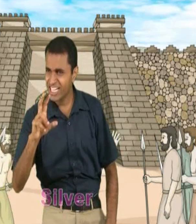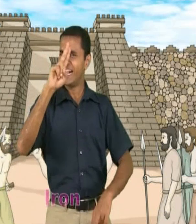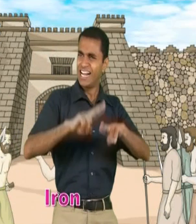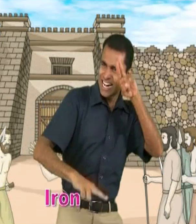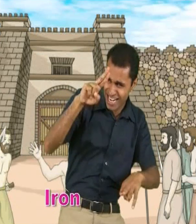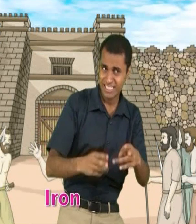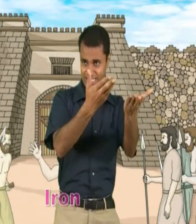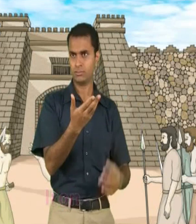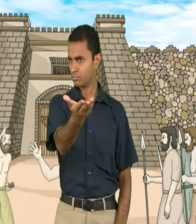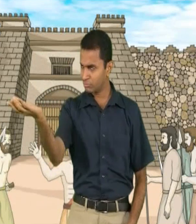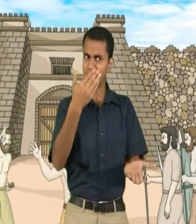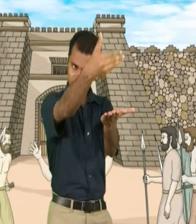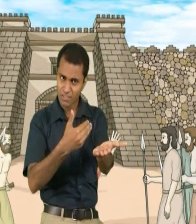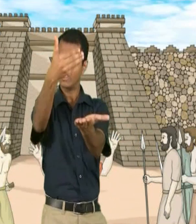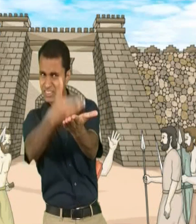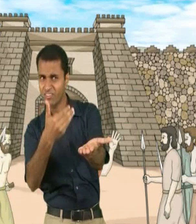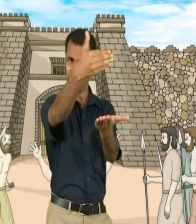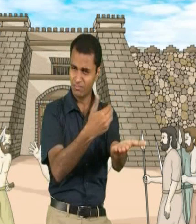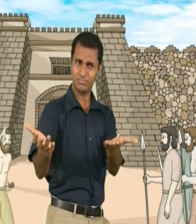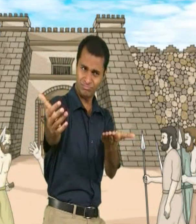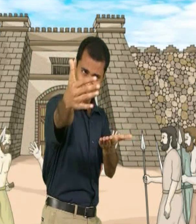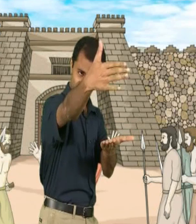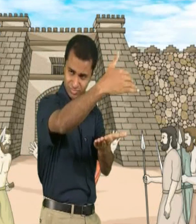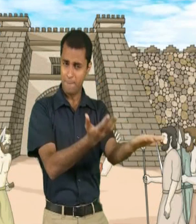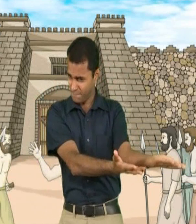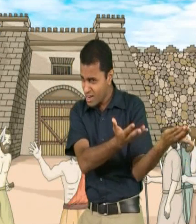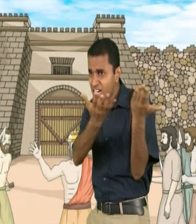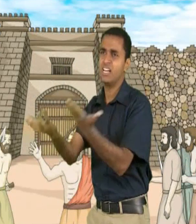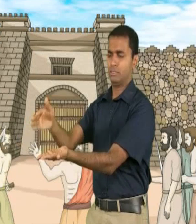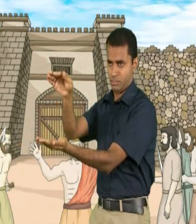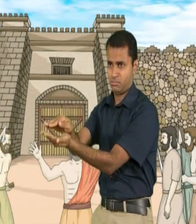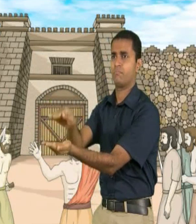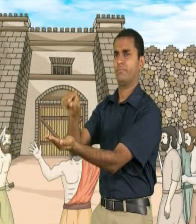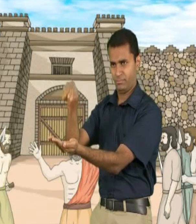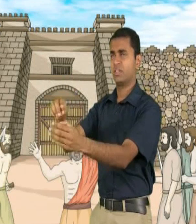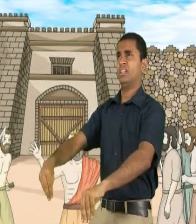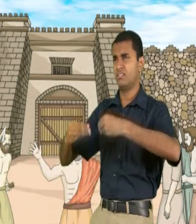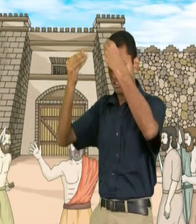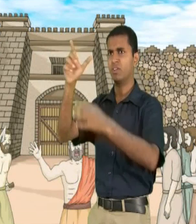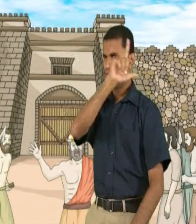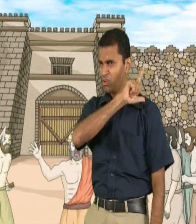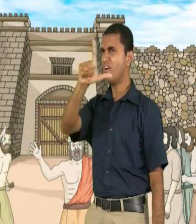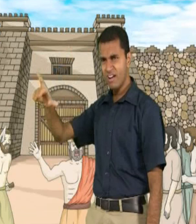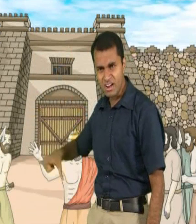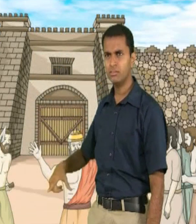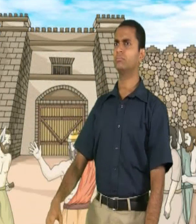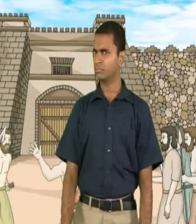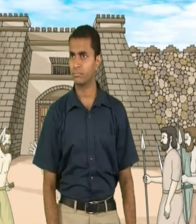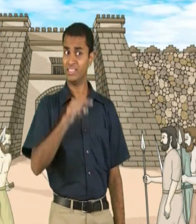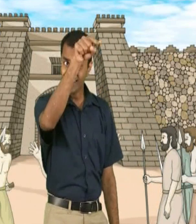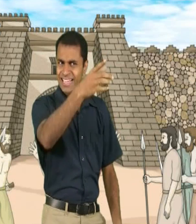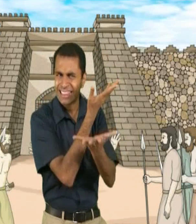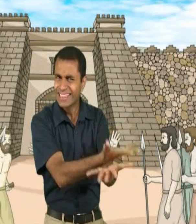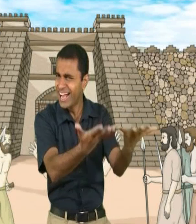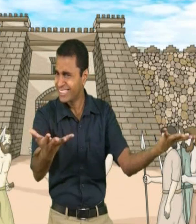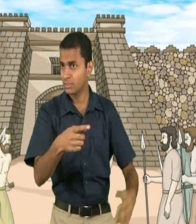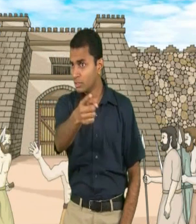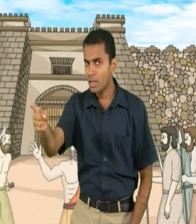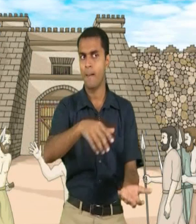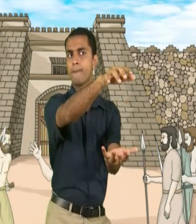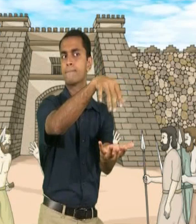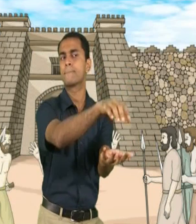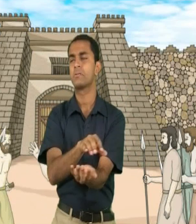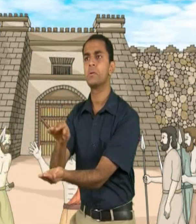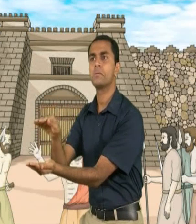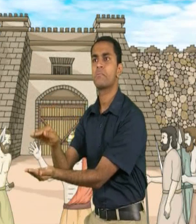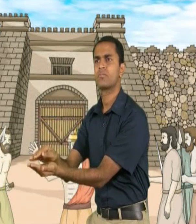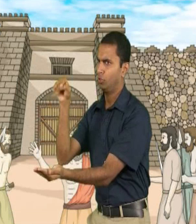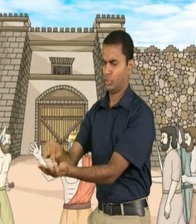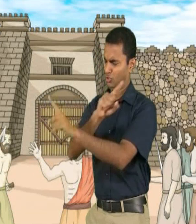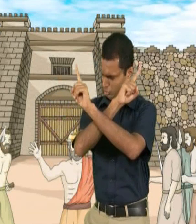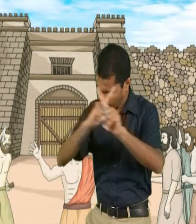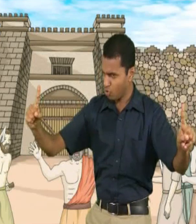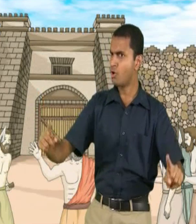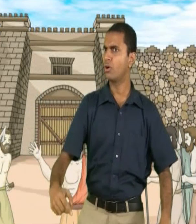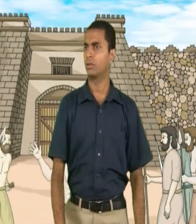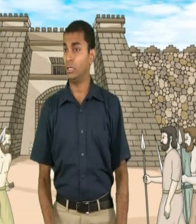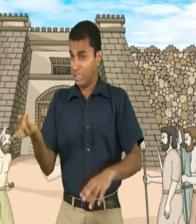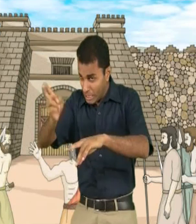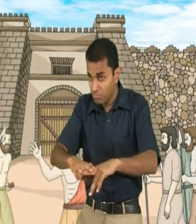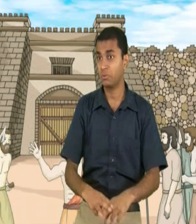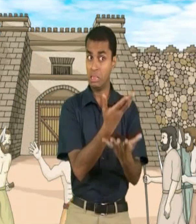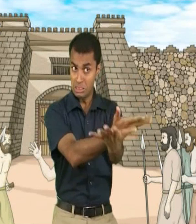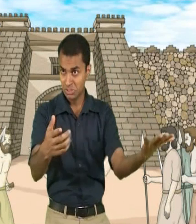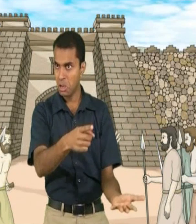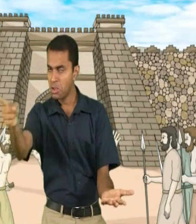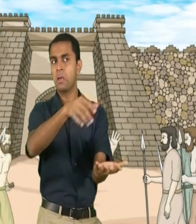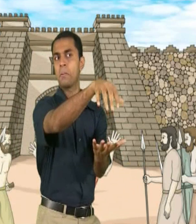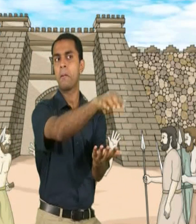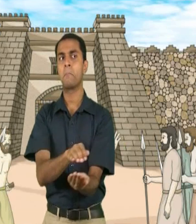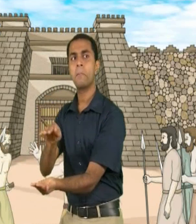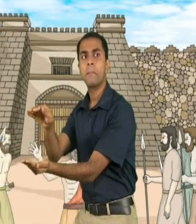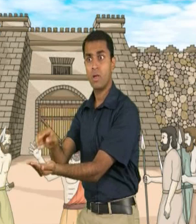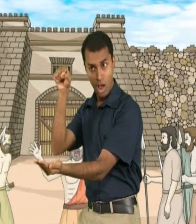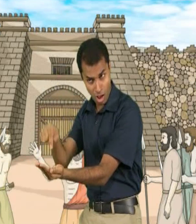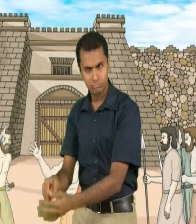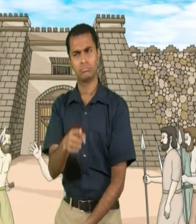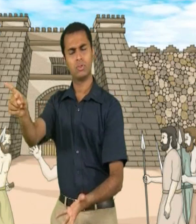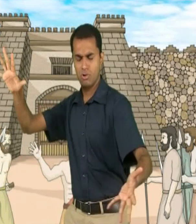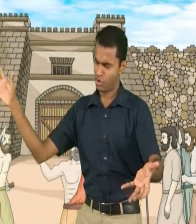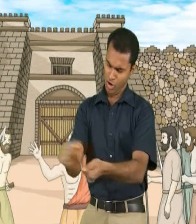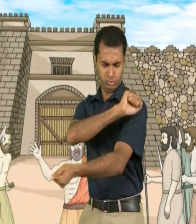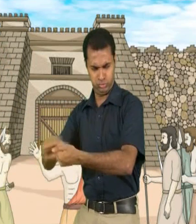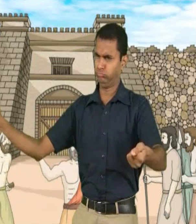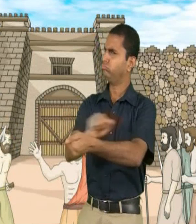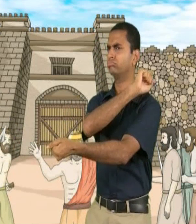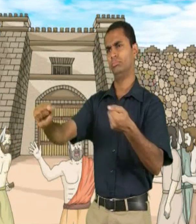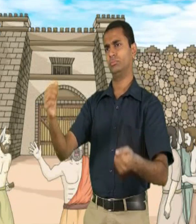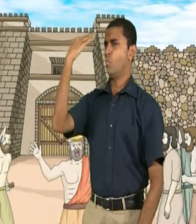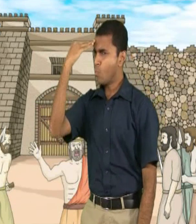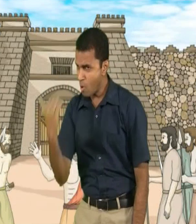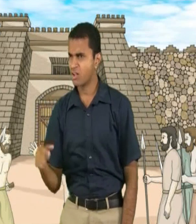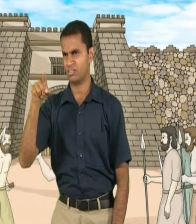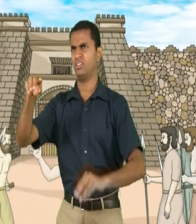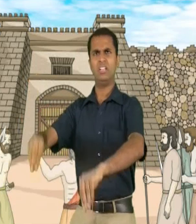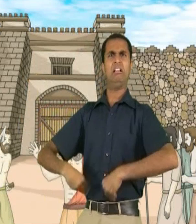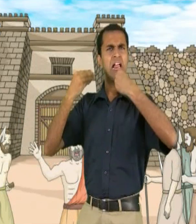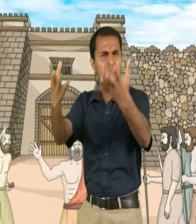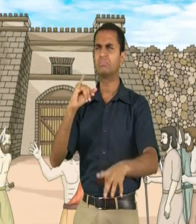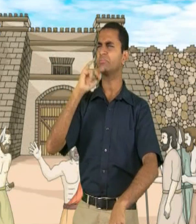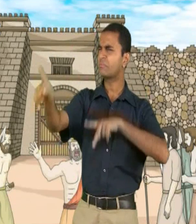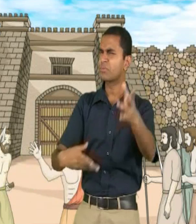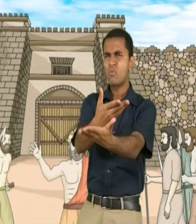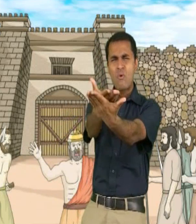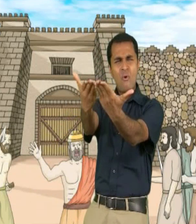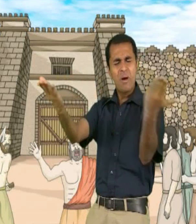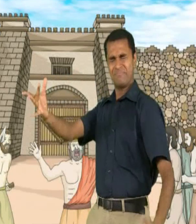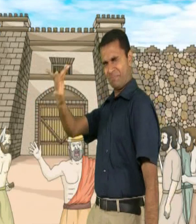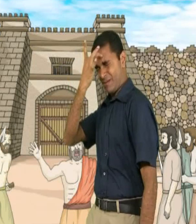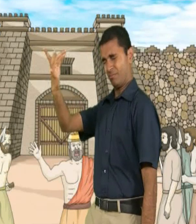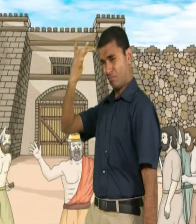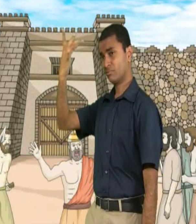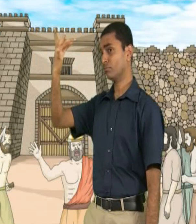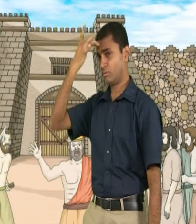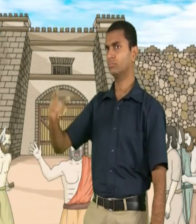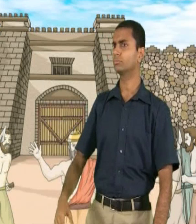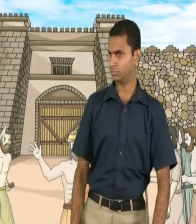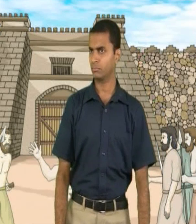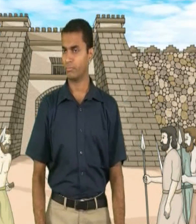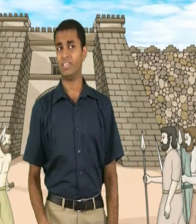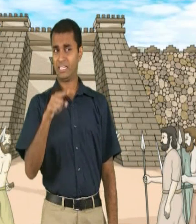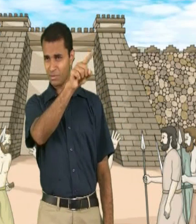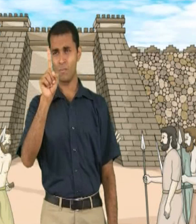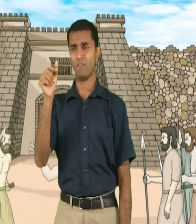But keep away from the things devoted to destruction, lest you yourself be set apart for destruction.